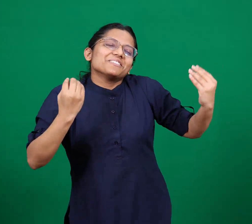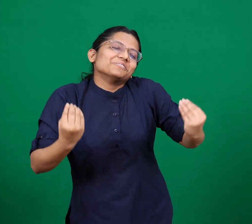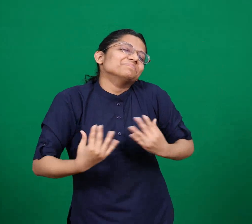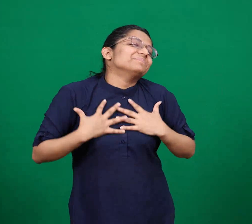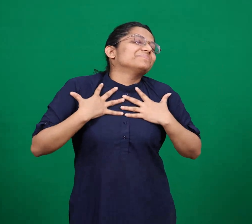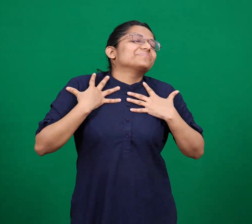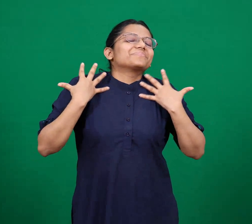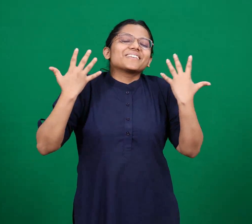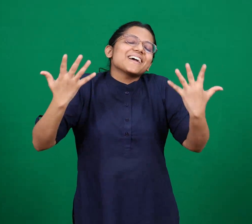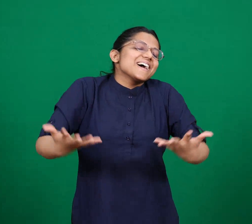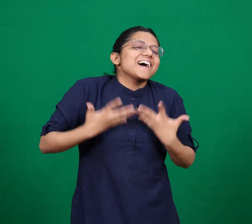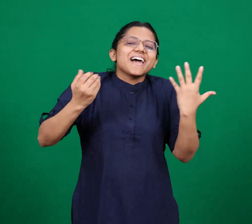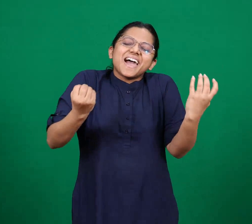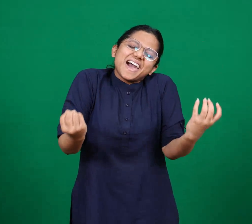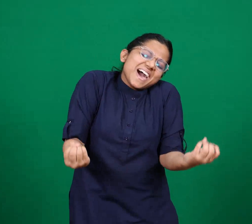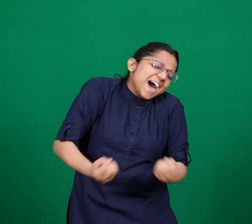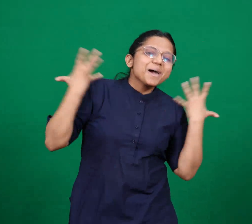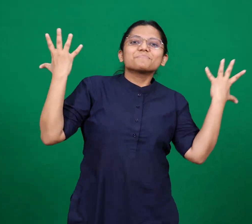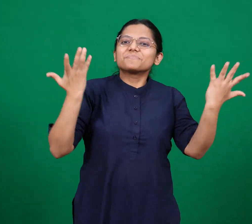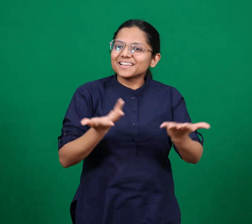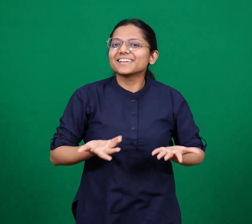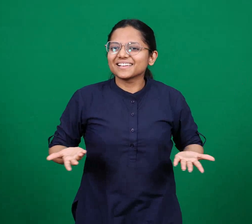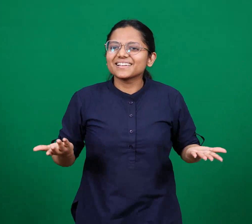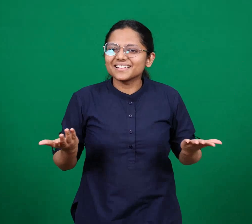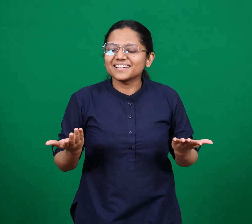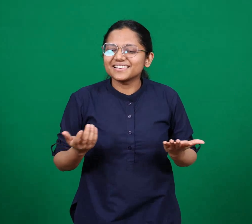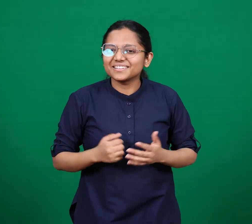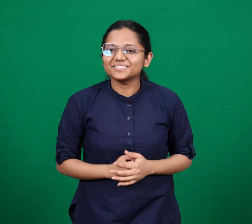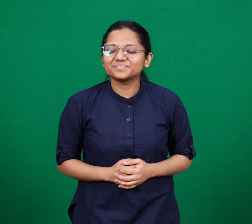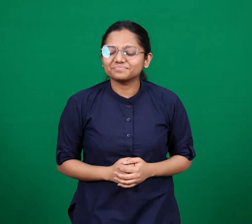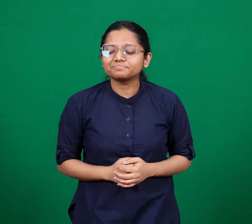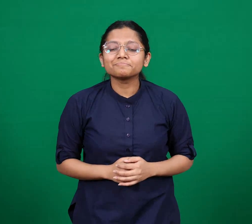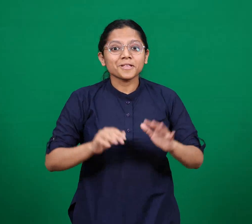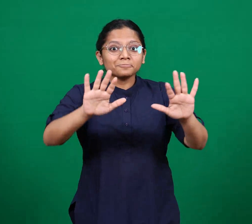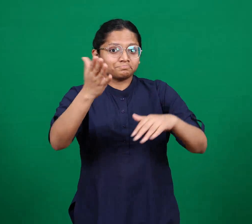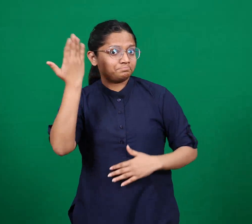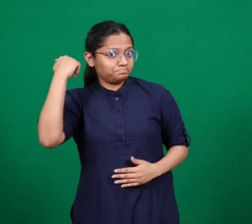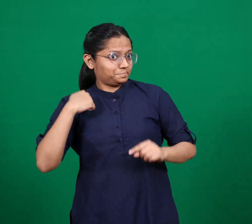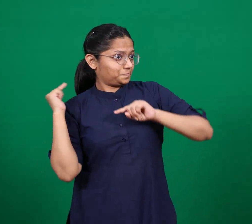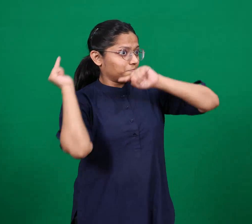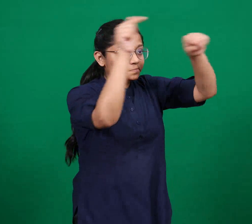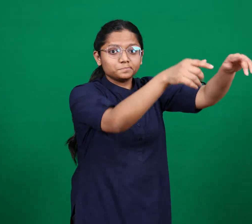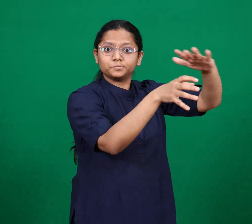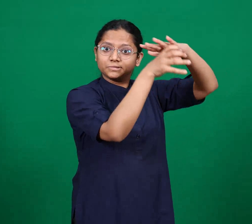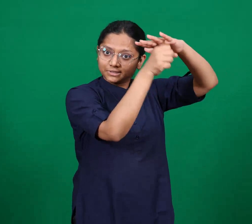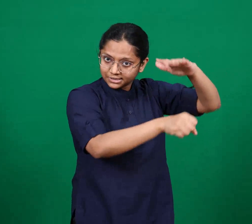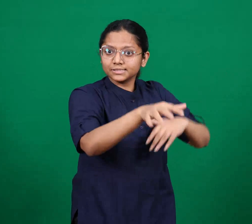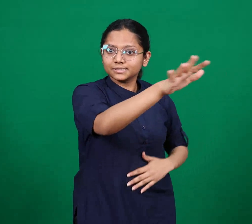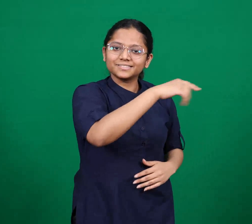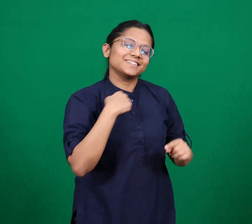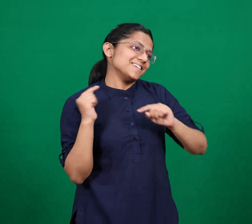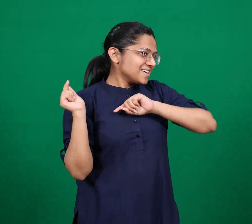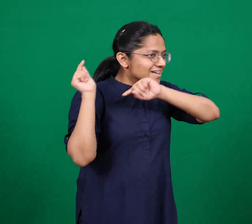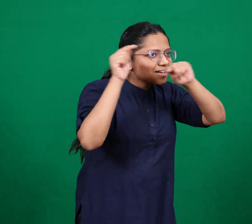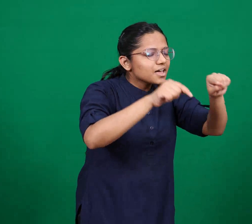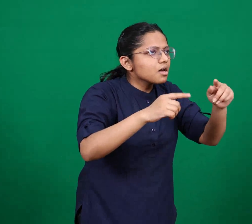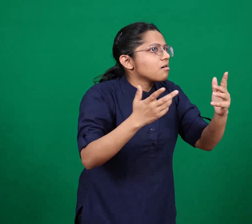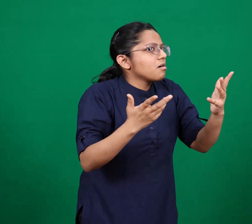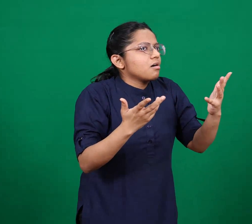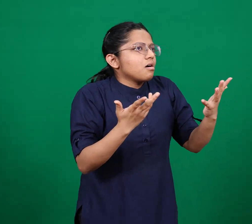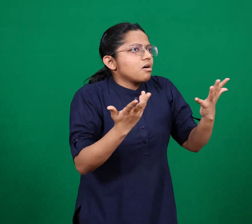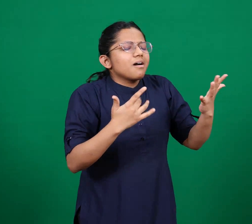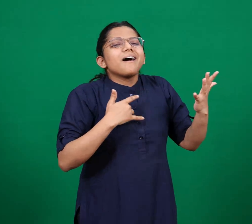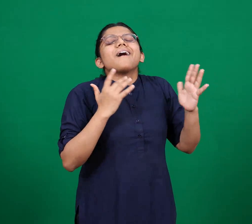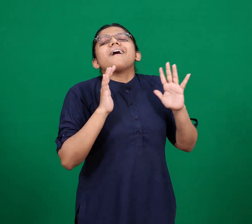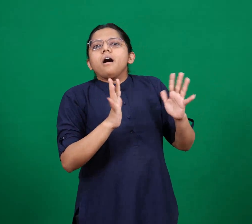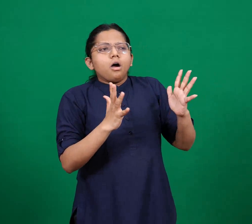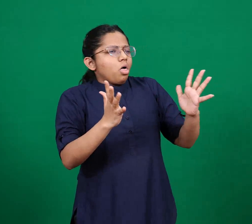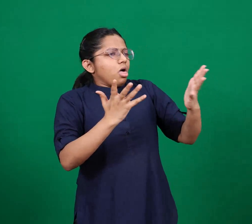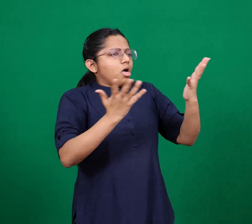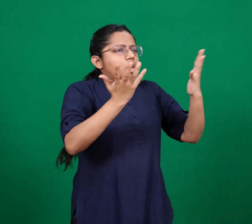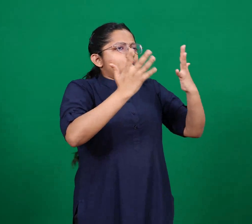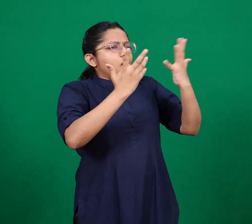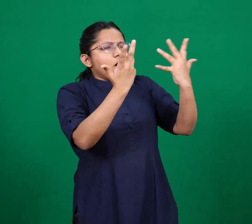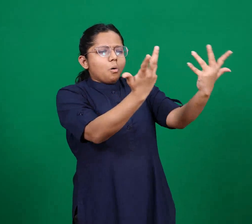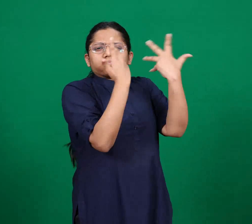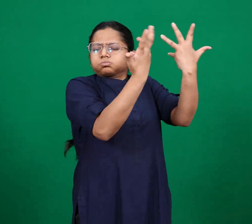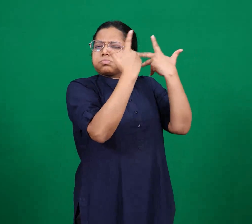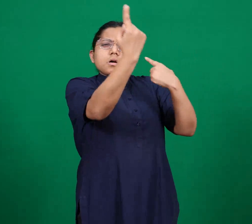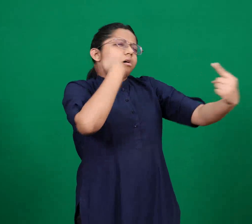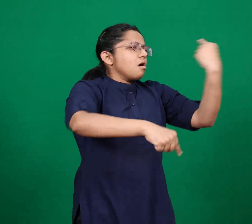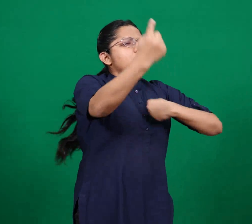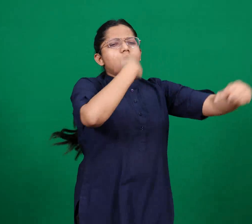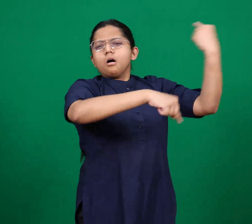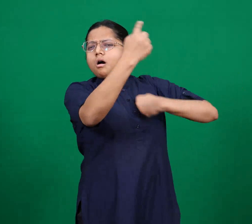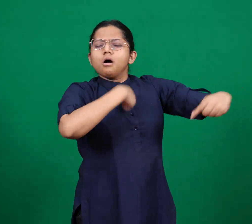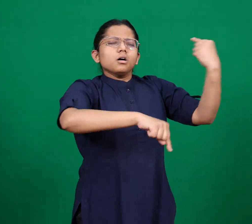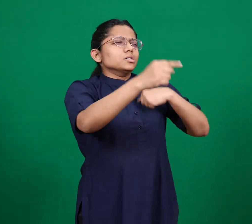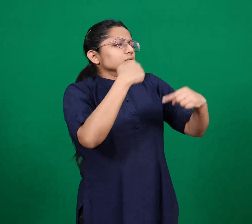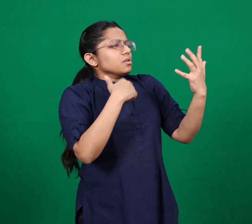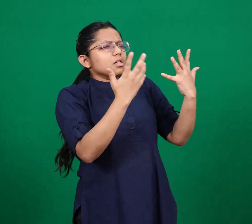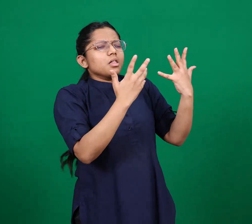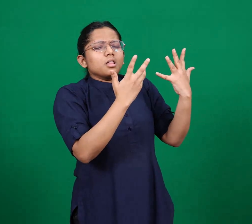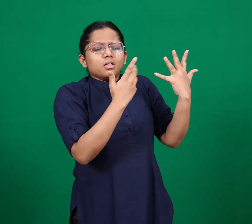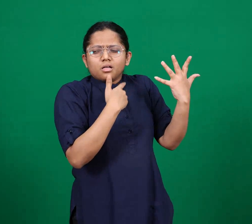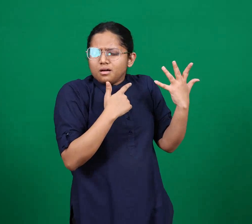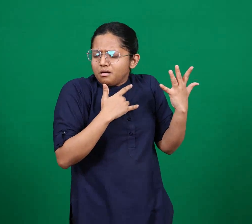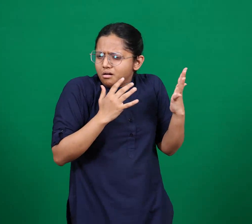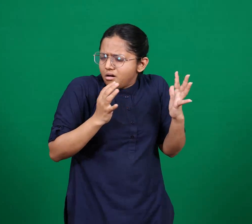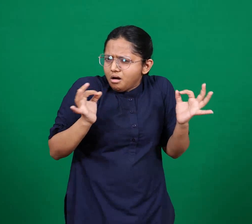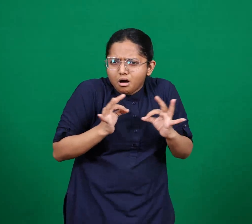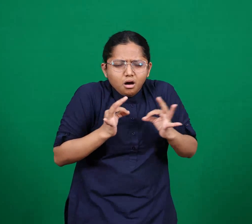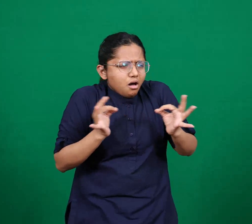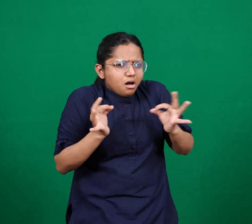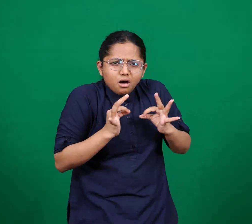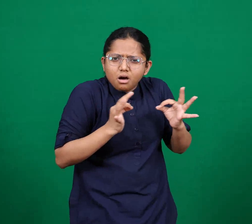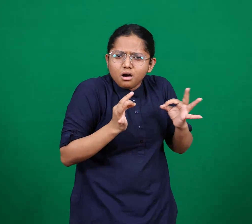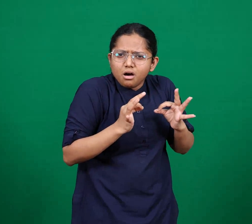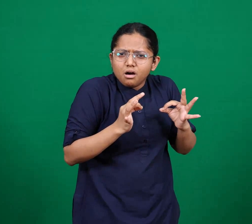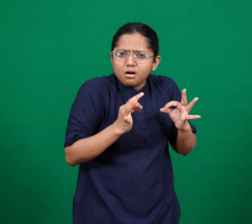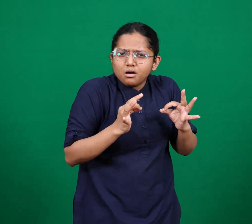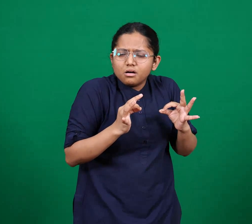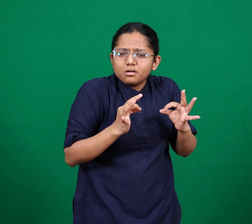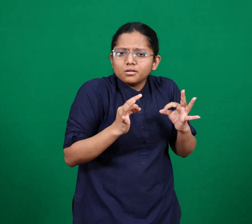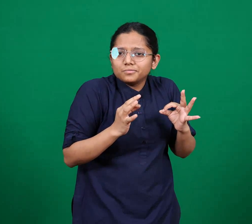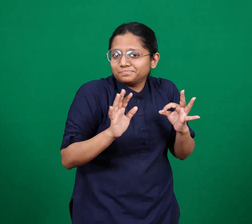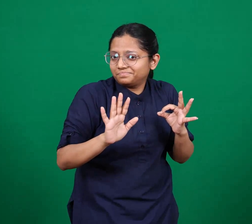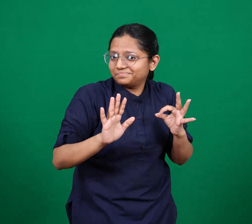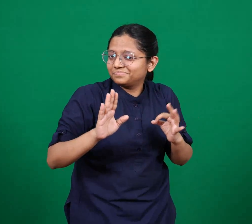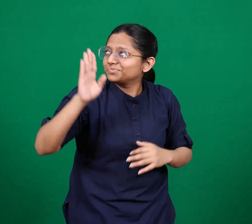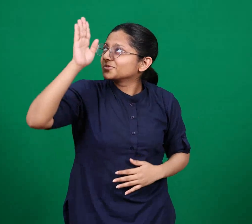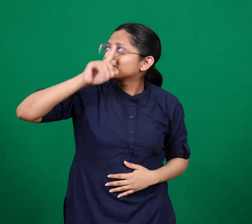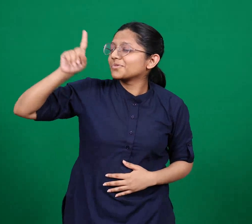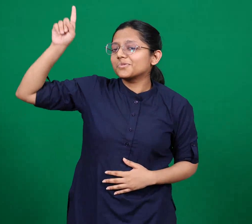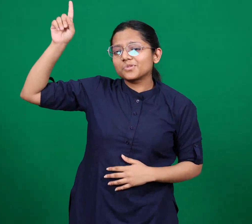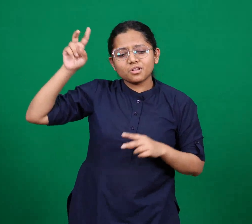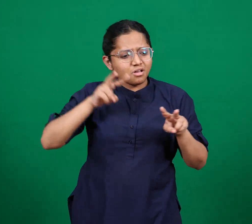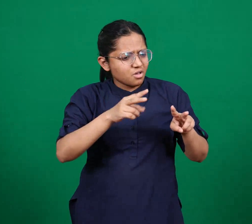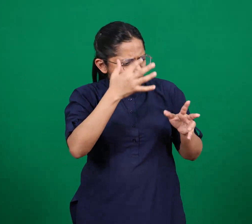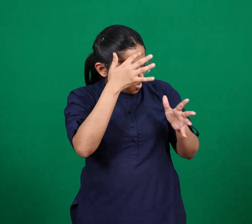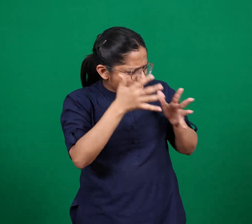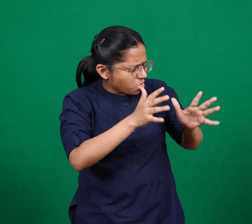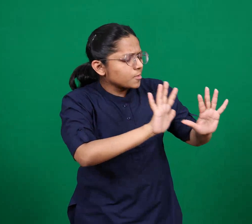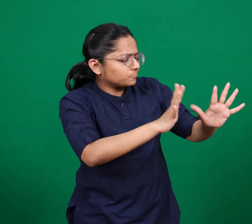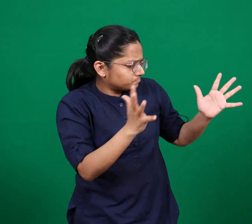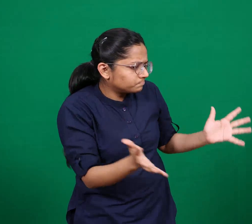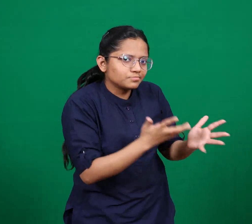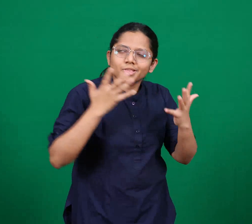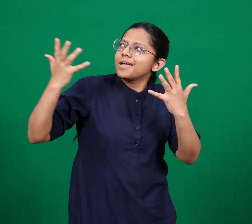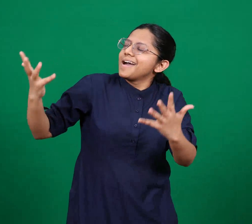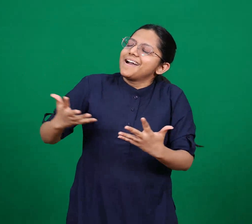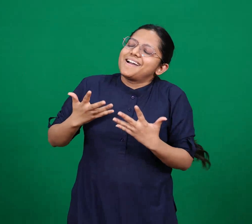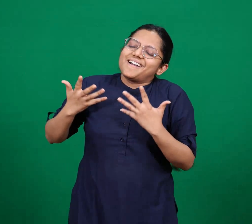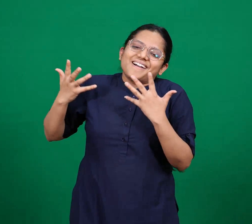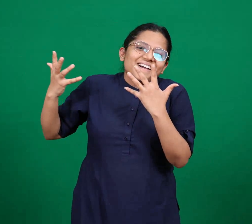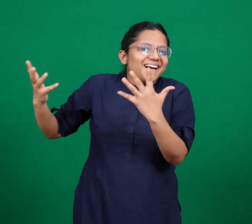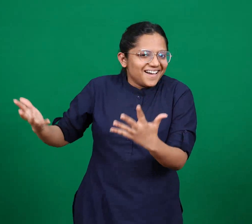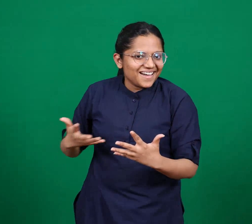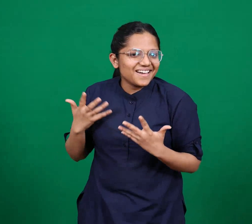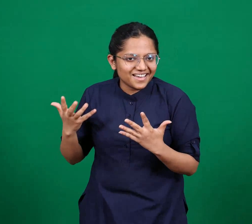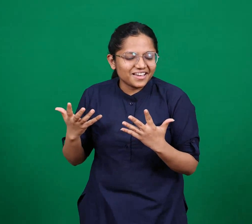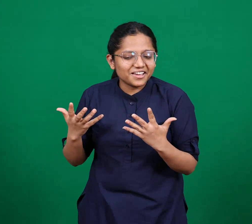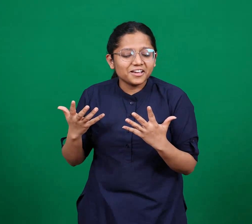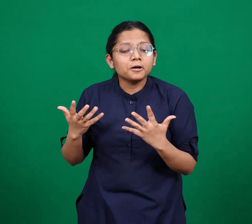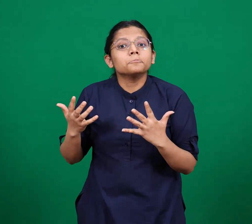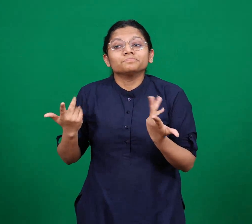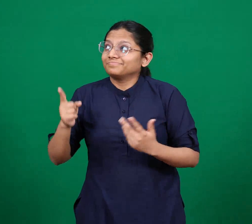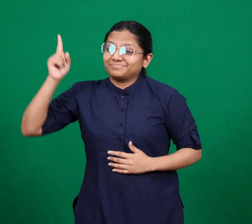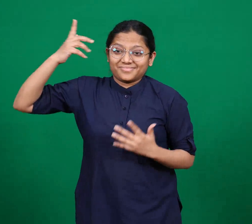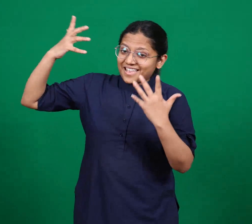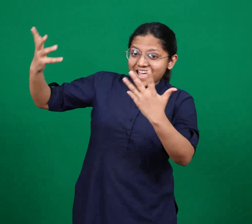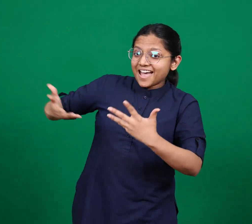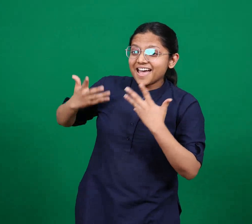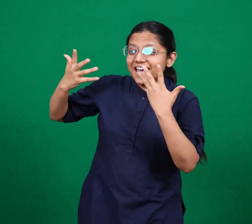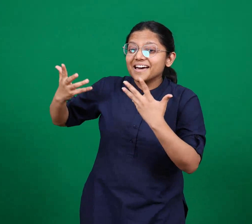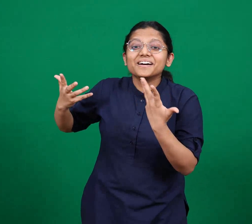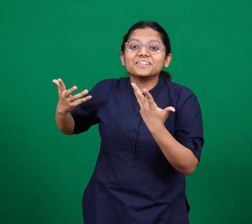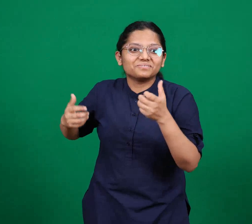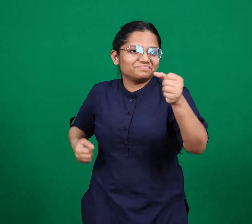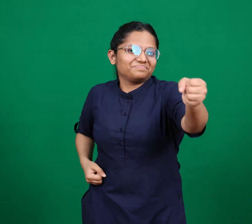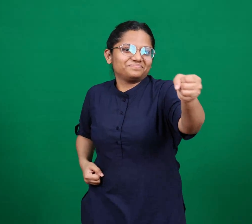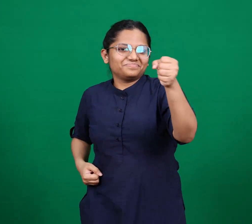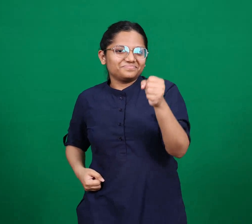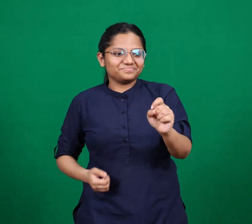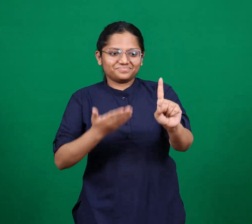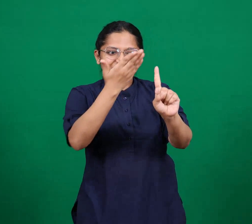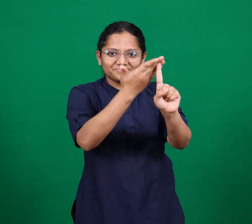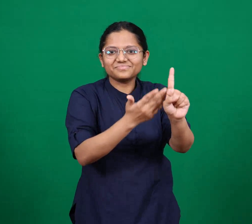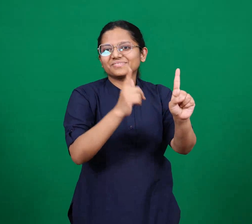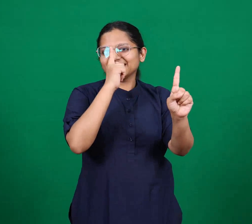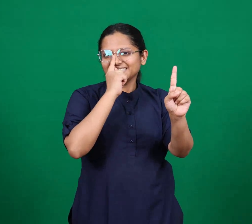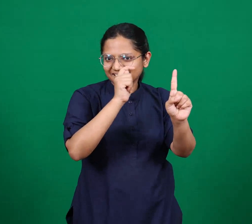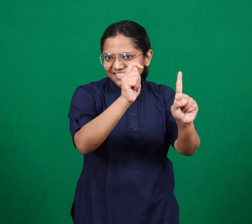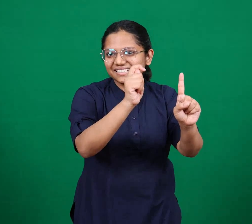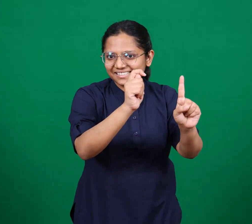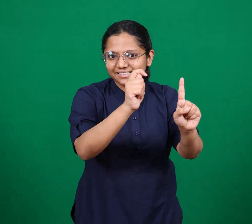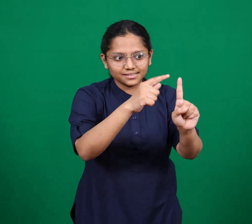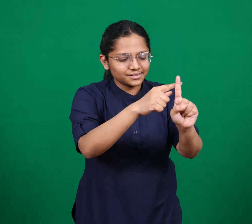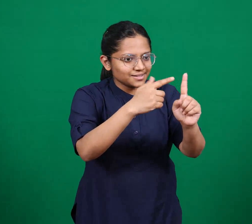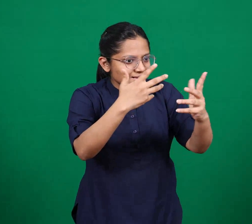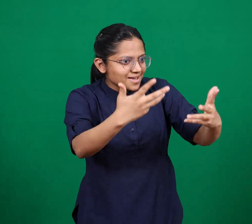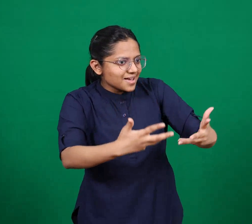For when we arrived in Macedonia, our bodies had no rest, but we were pressed from every direction- conflicts on the outside, fears within.